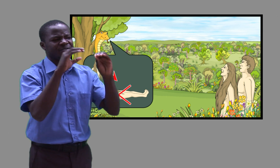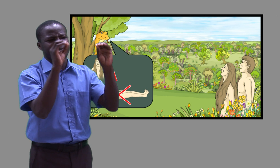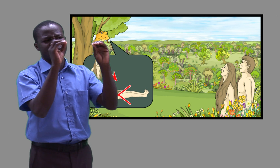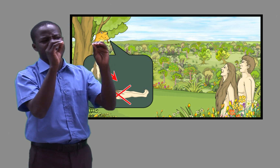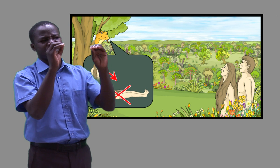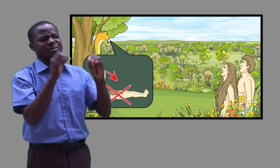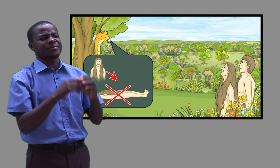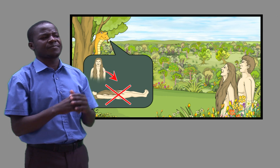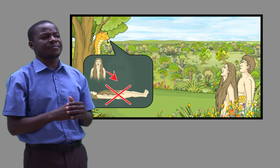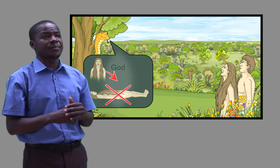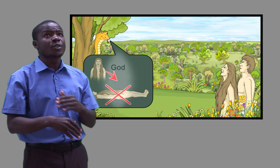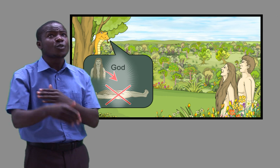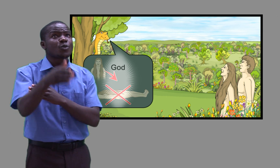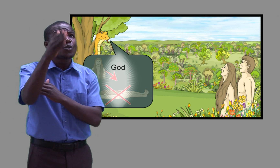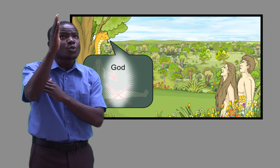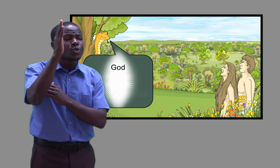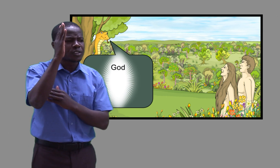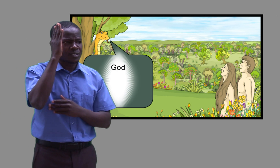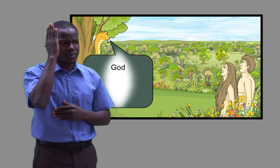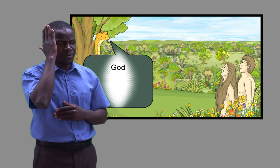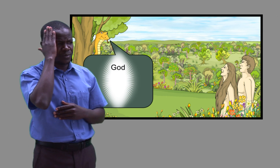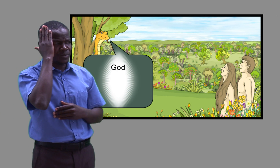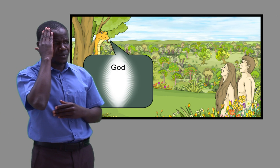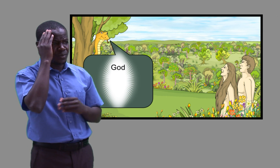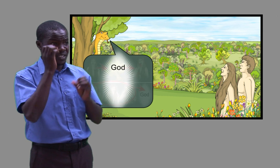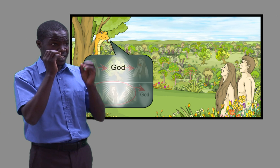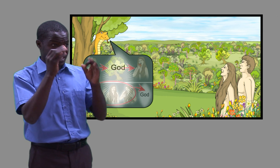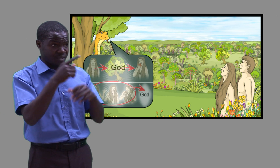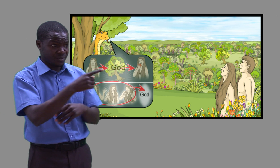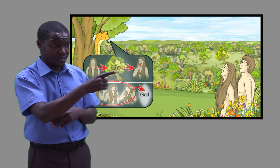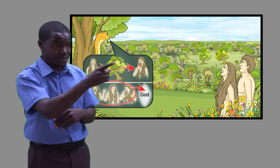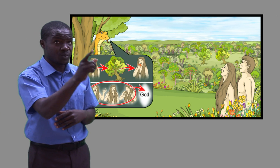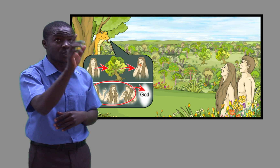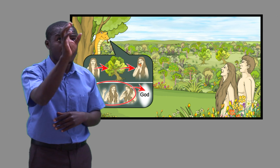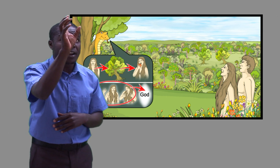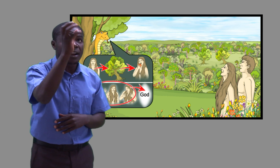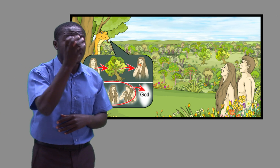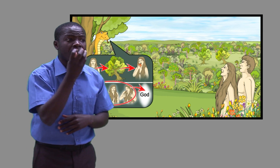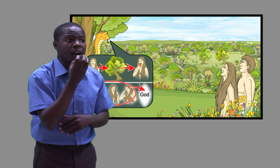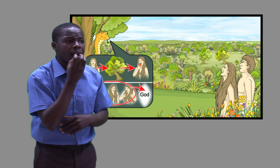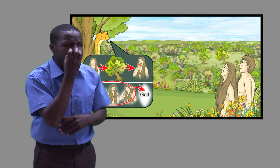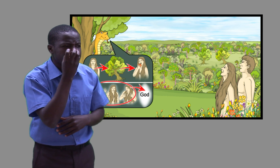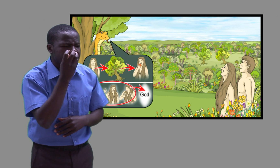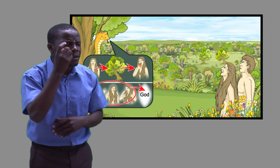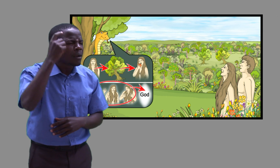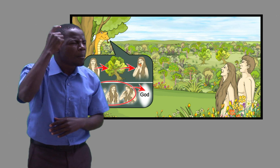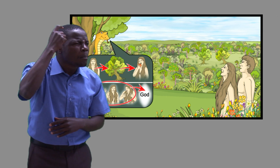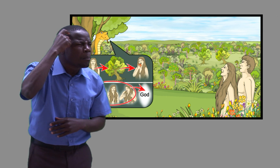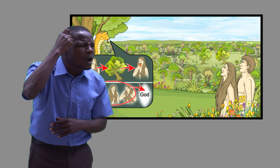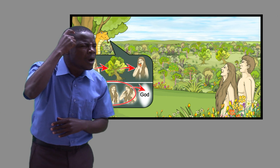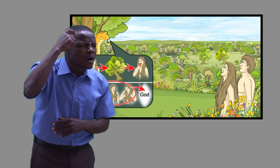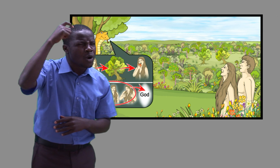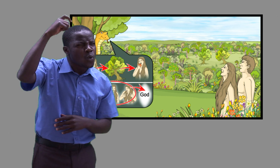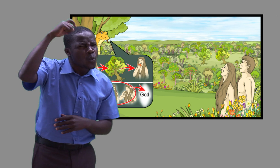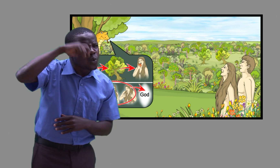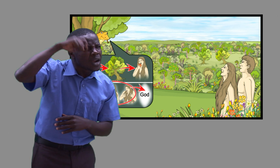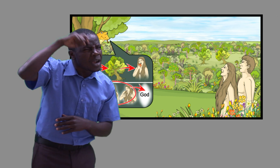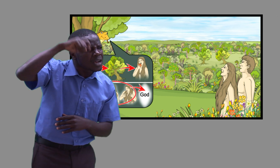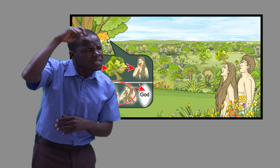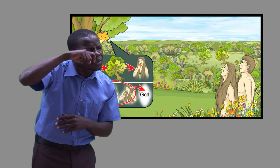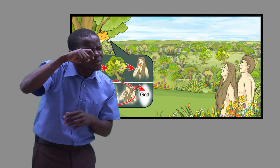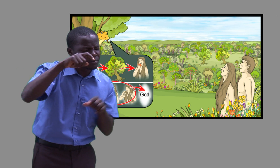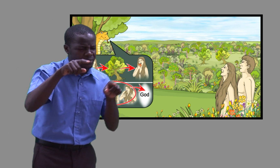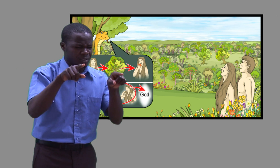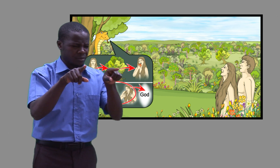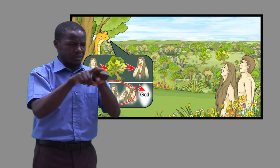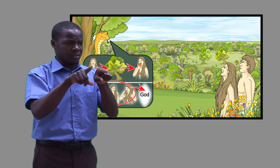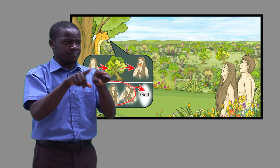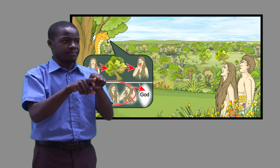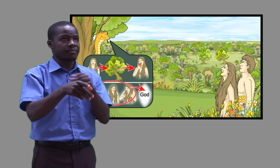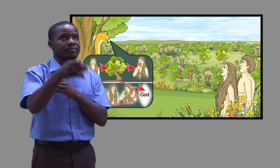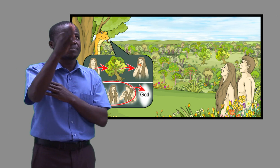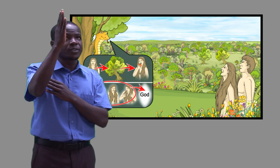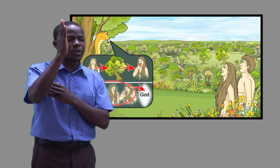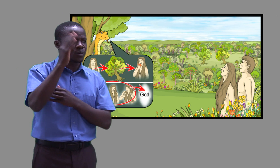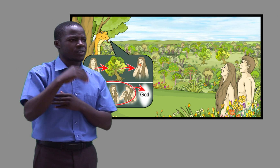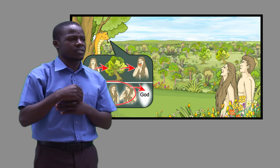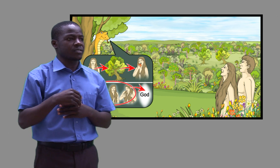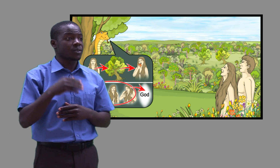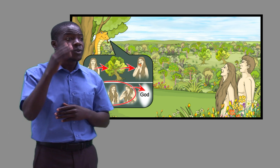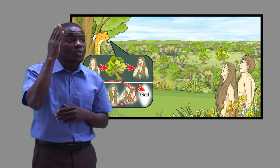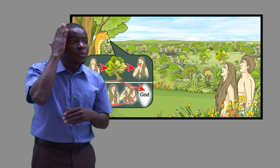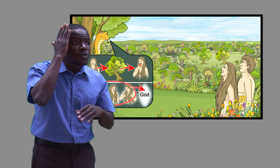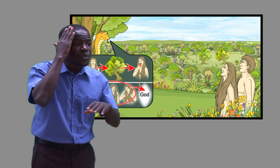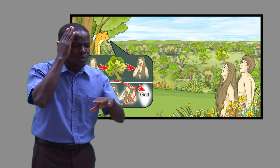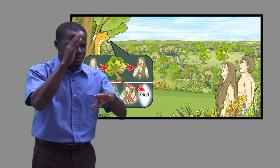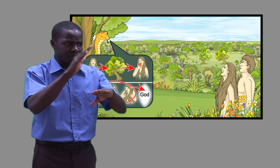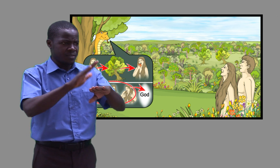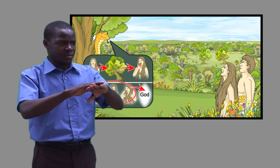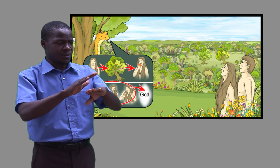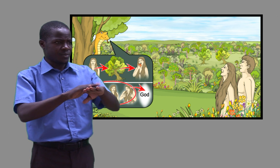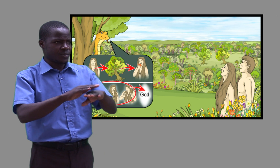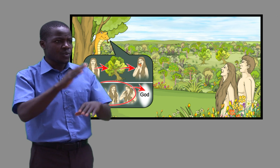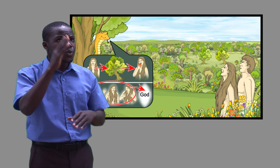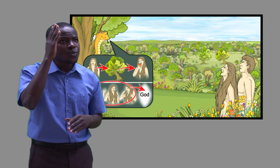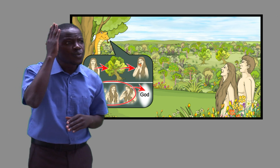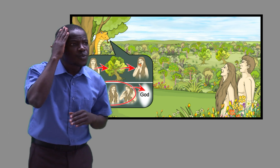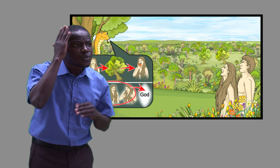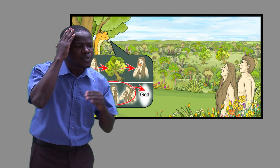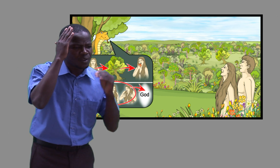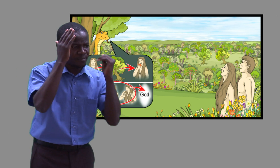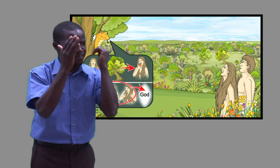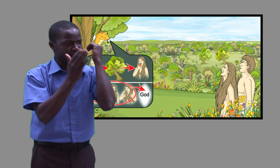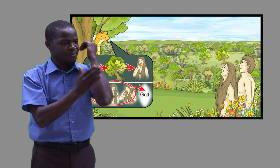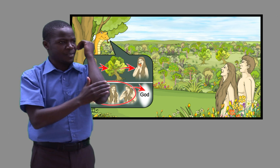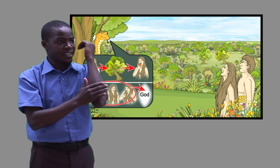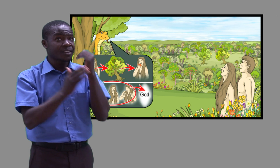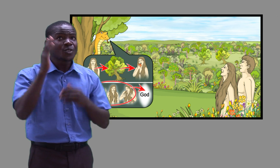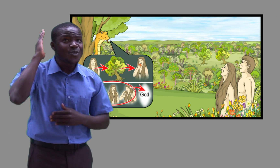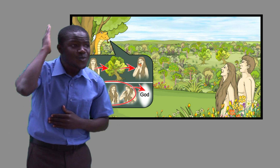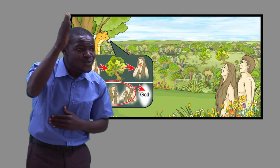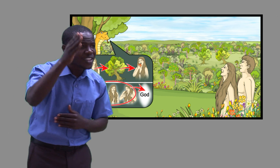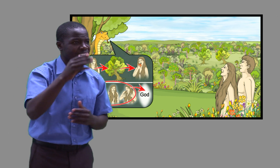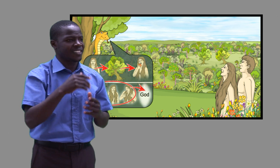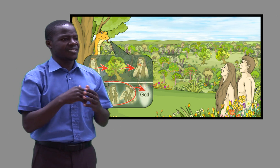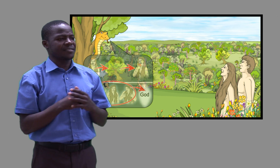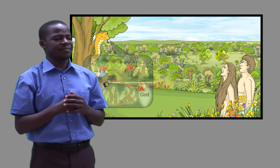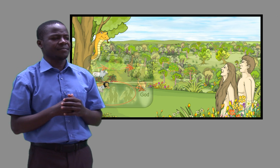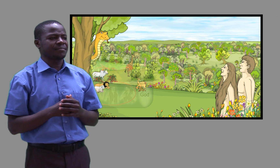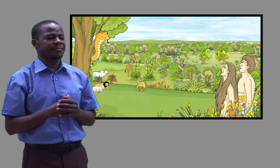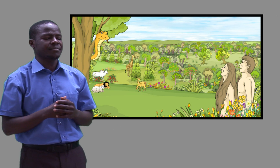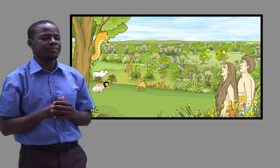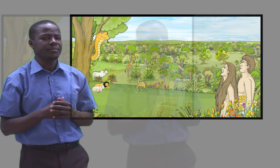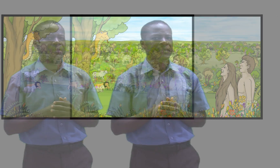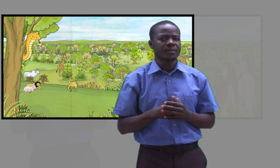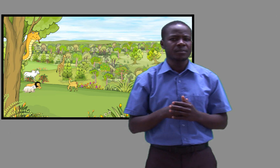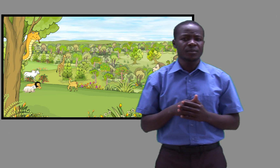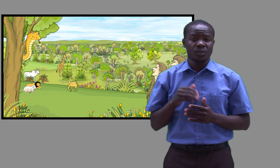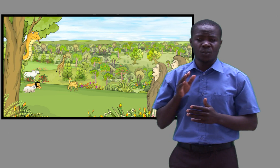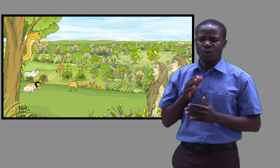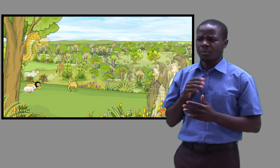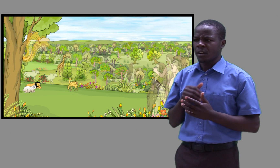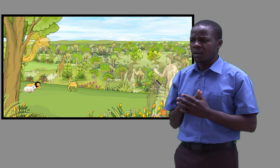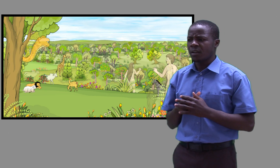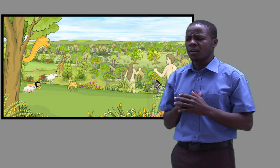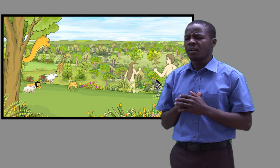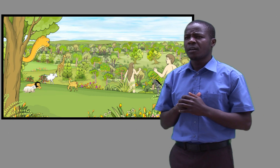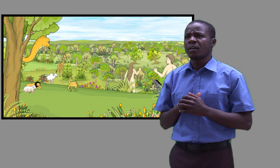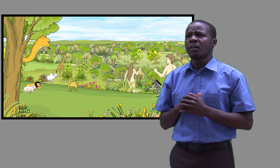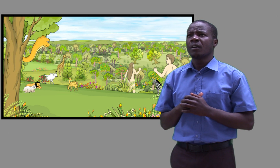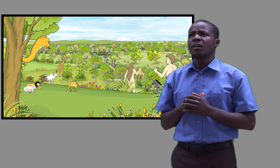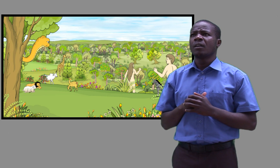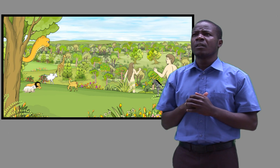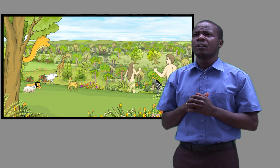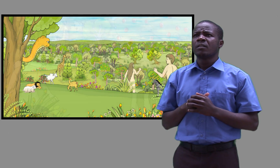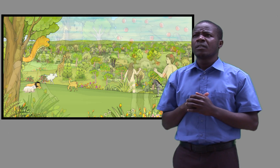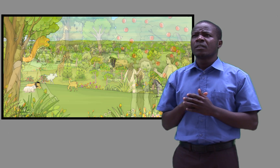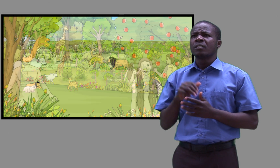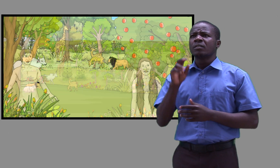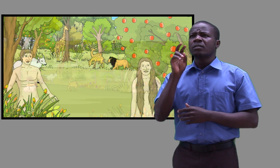“For God knows that in the day you eat of it, your eyes will be opened and you will be like God, knowing good and evil.”